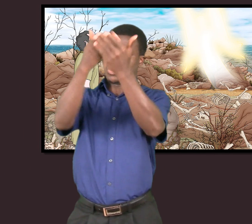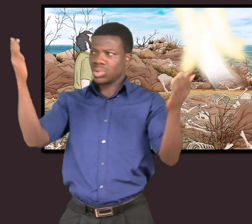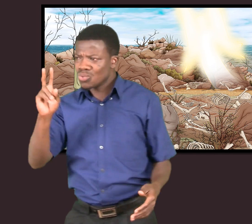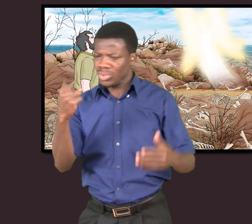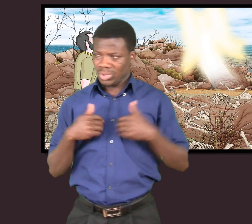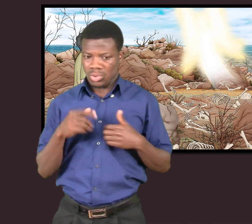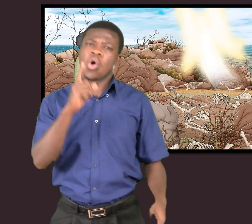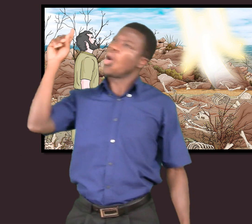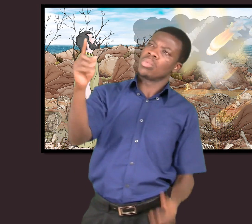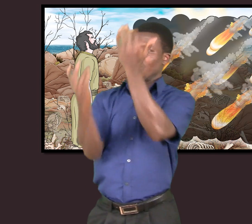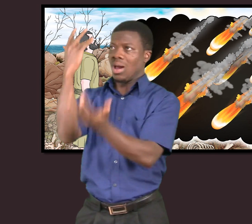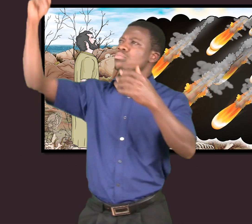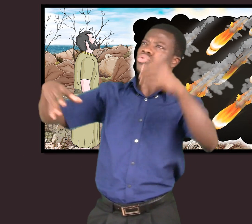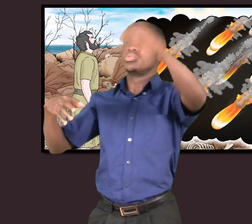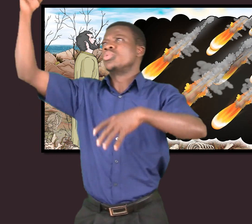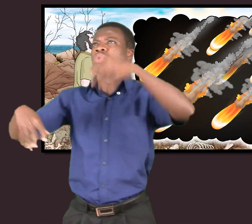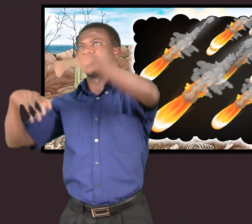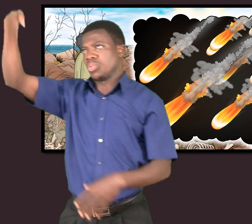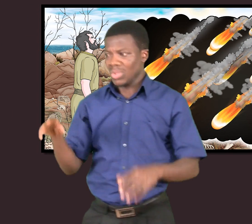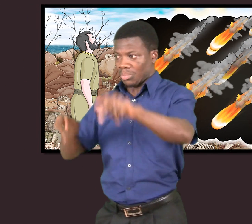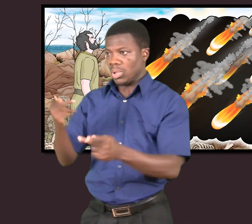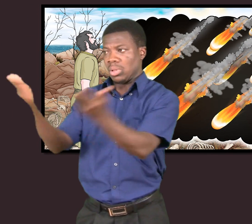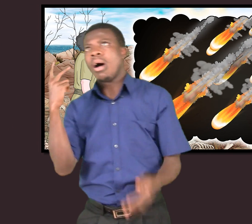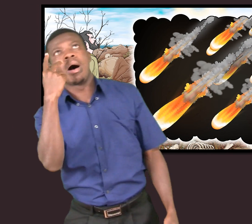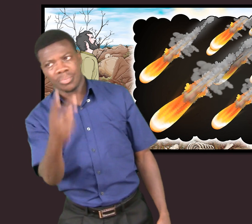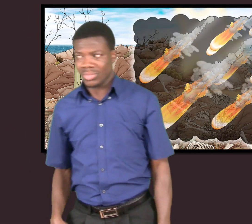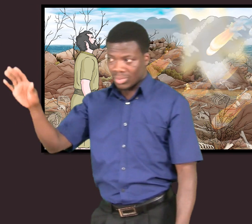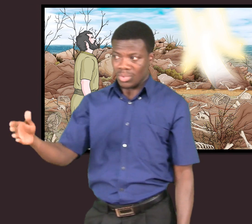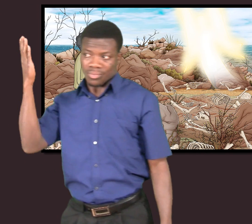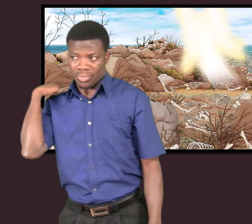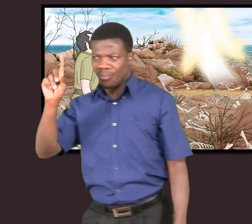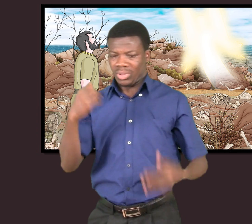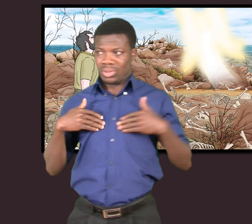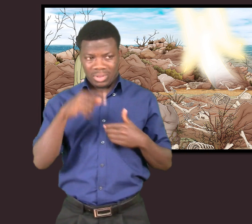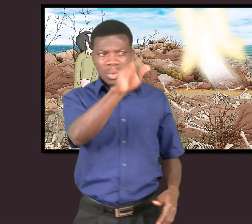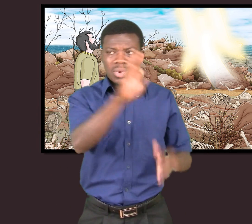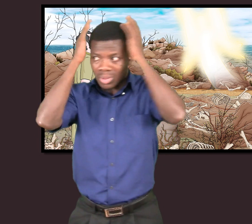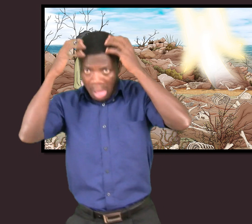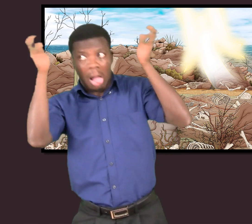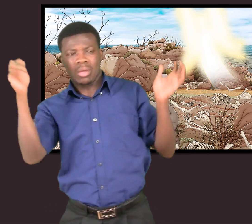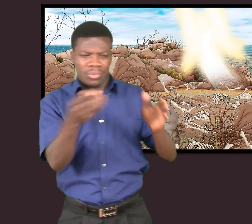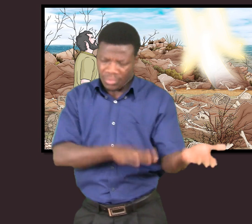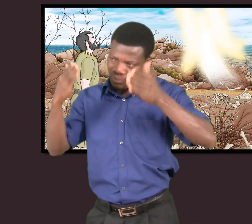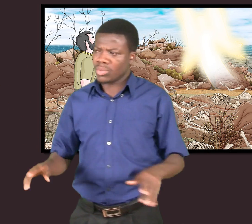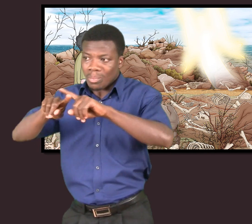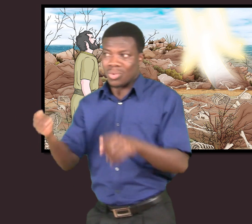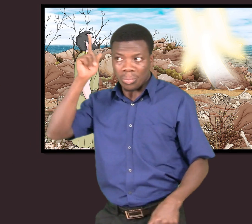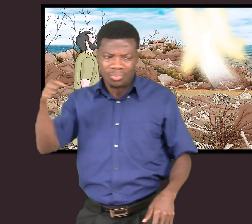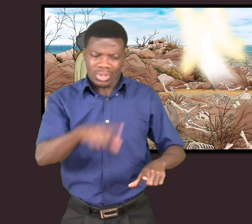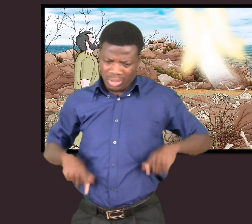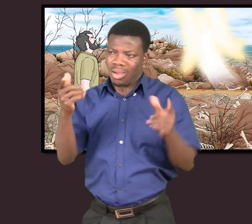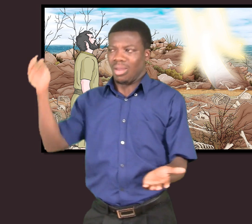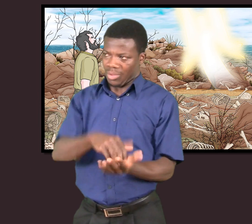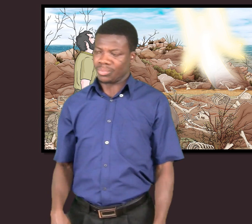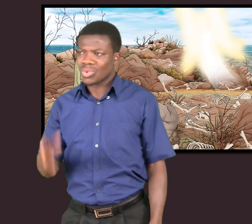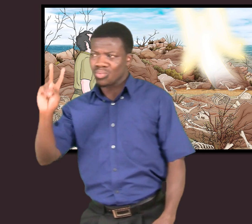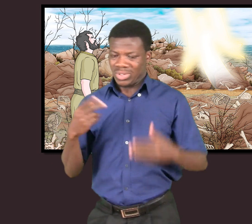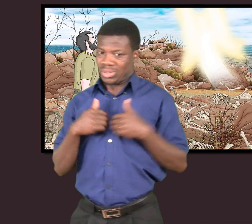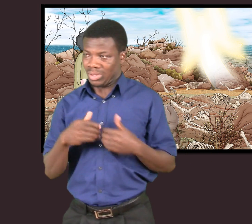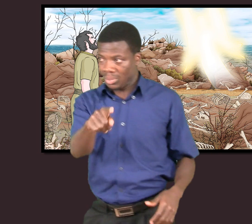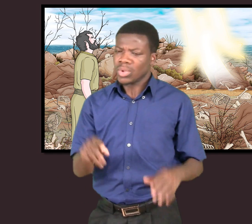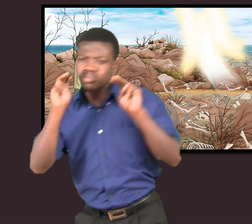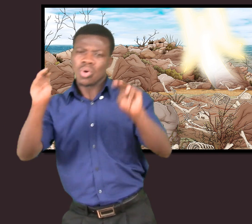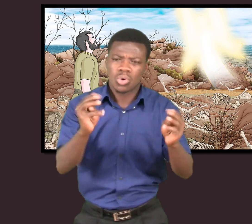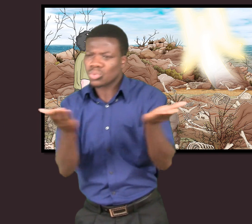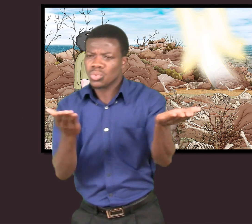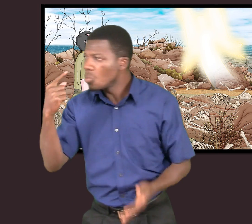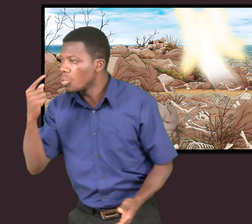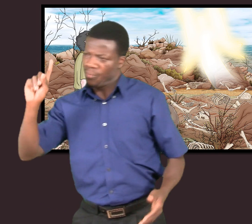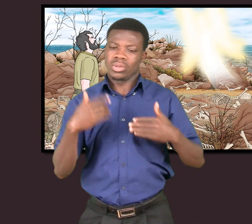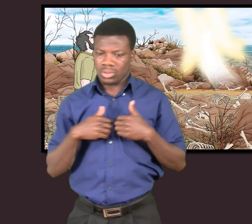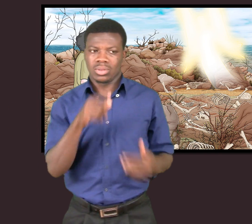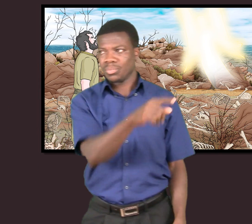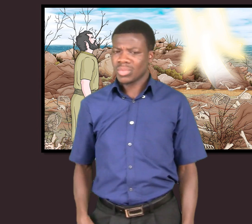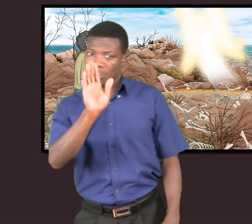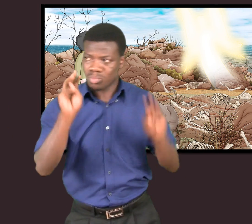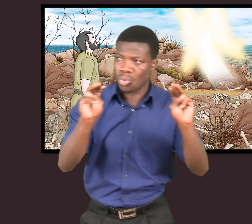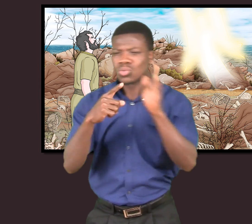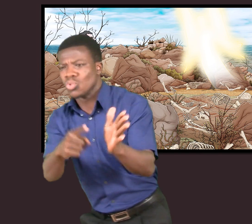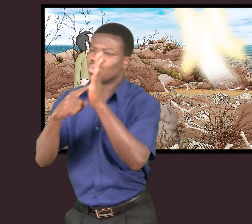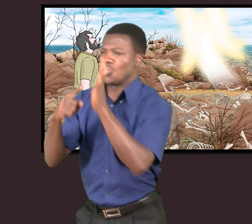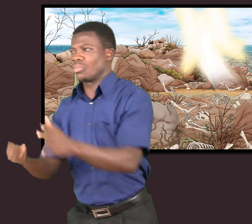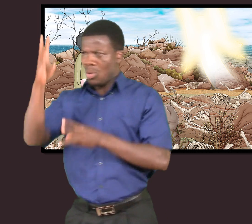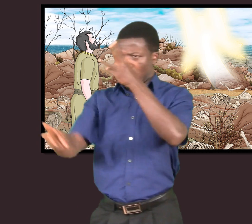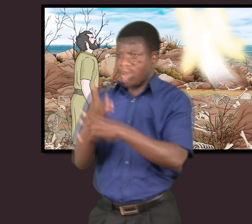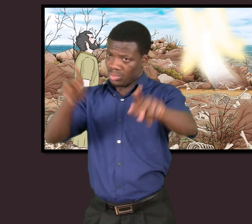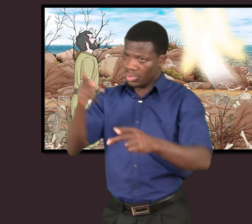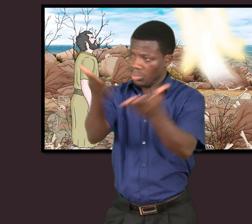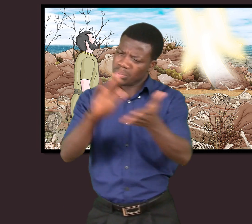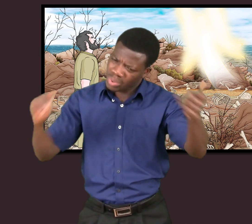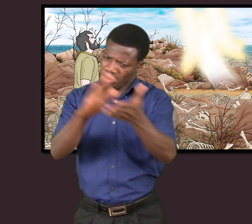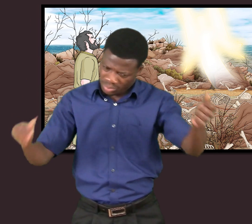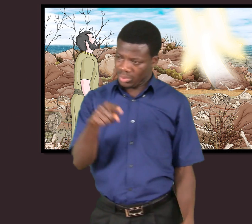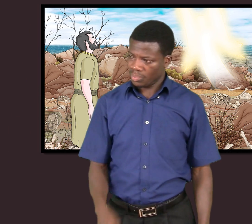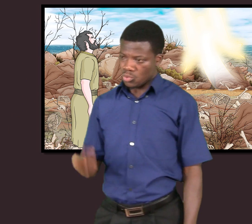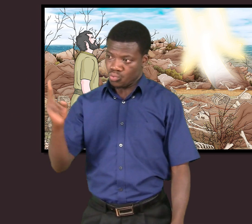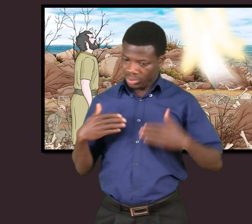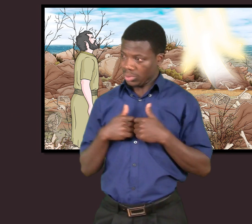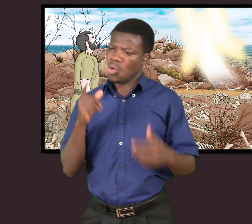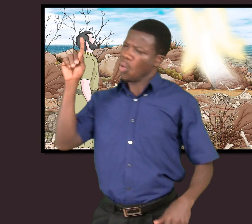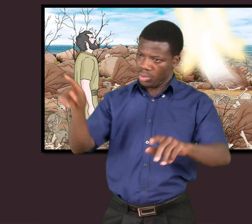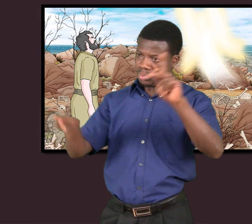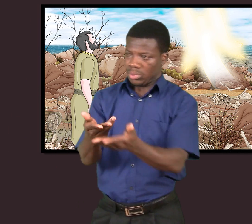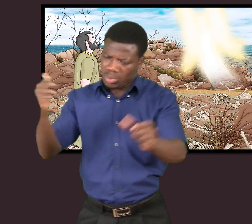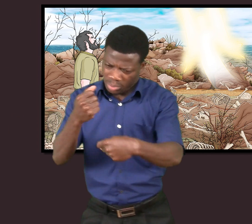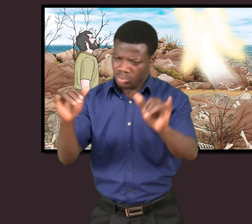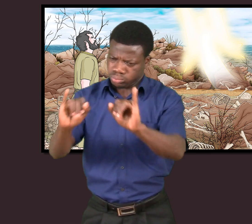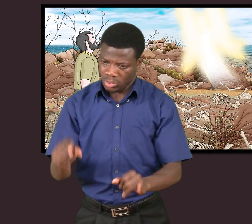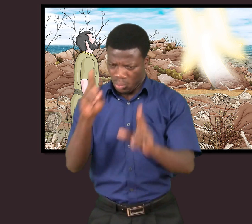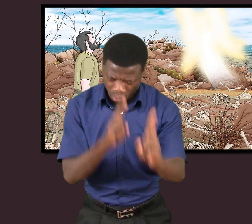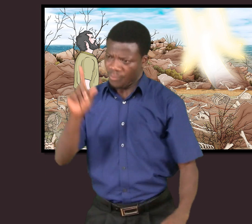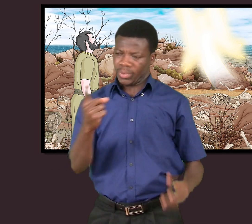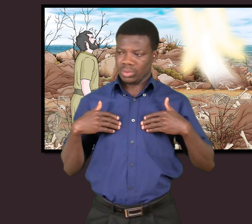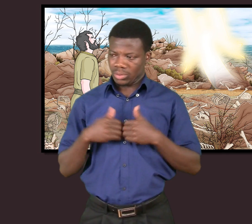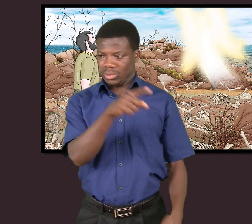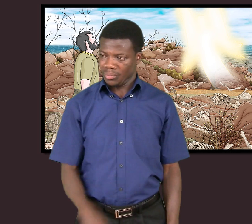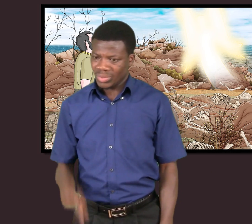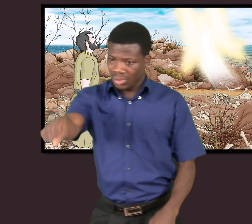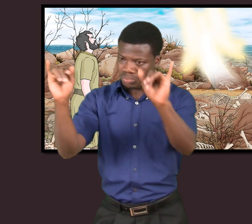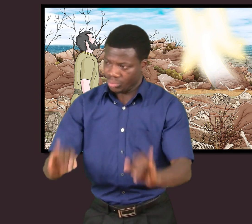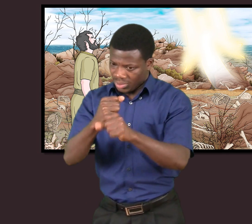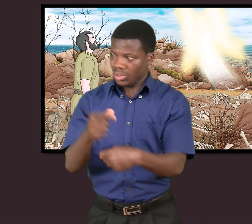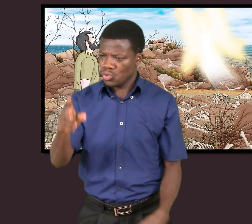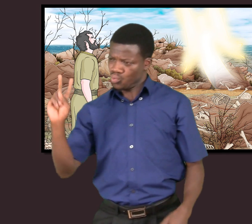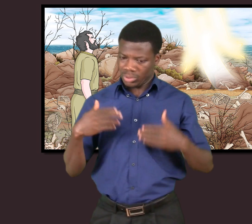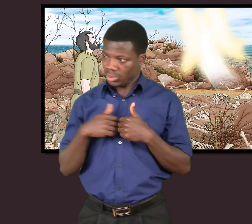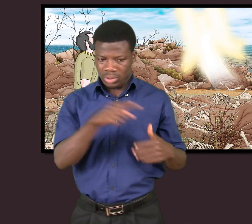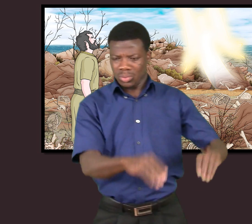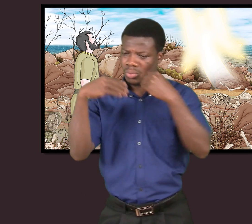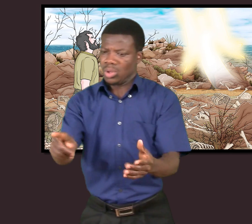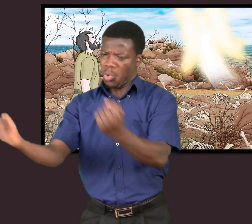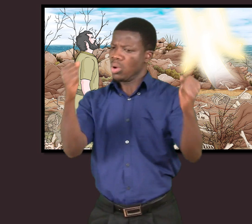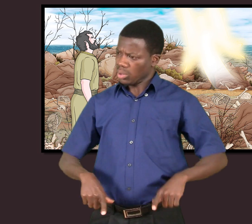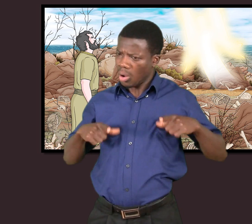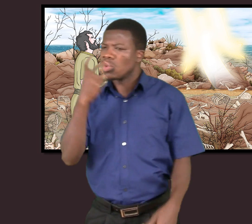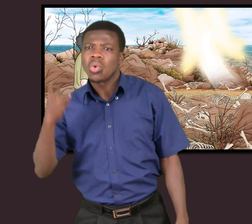And the second beast performed great signs to cause even fire from heaven to come down to earth in the presence of the people. Because of the signs it was given to perform on behalf of the first beast, it deceived those who dwell on the earth, telling them to make an image to the beast that had been wounded by the sword and yet had lived.